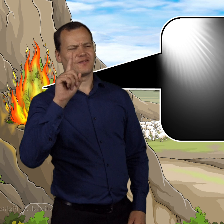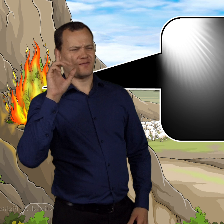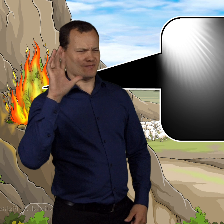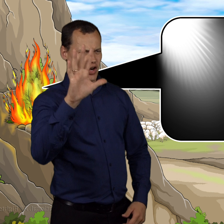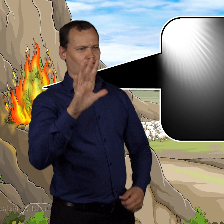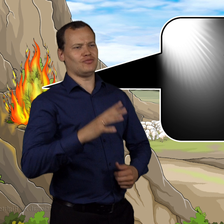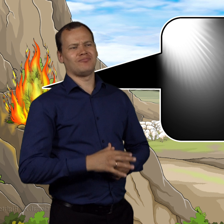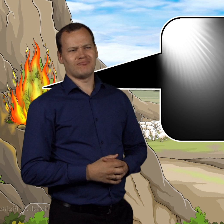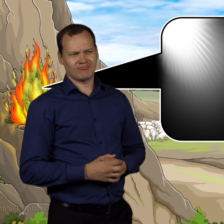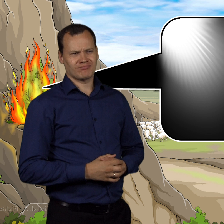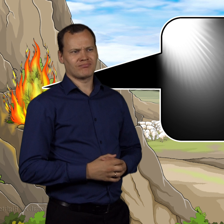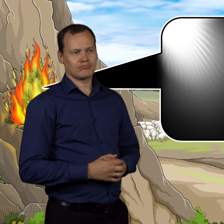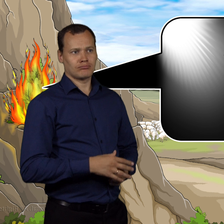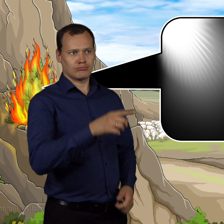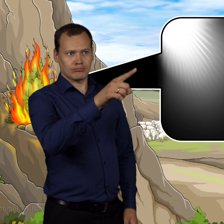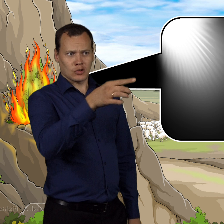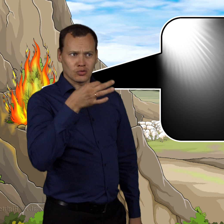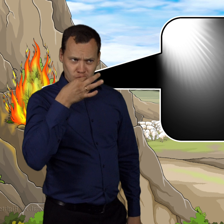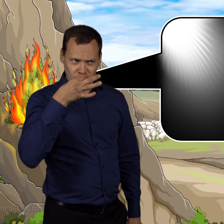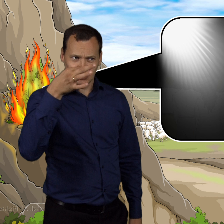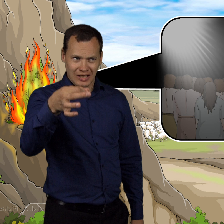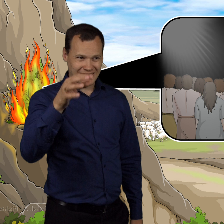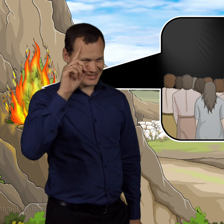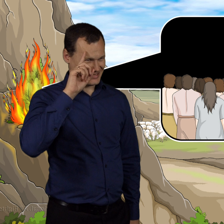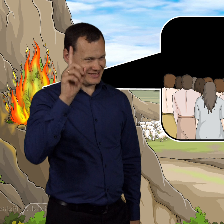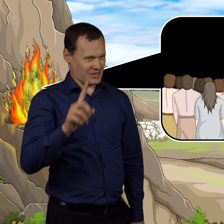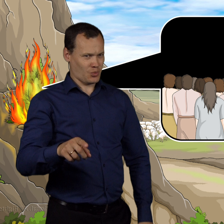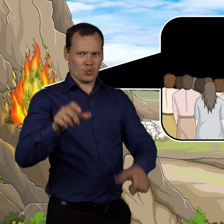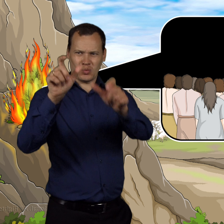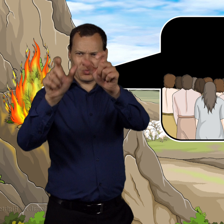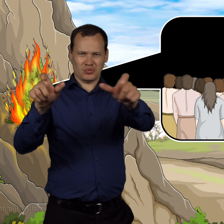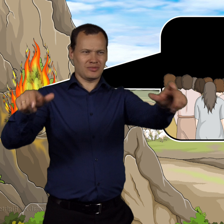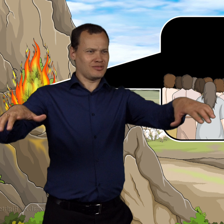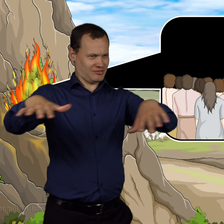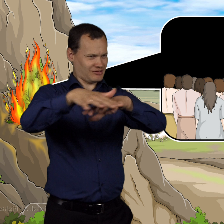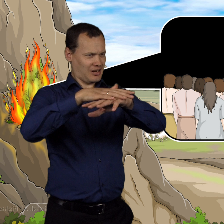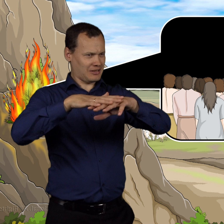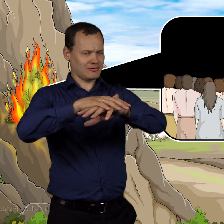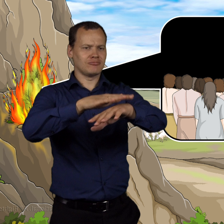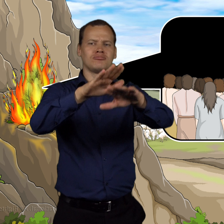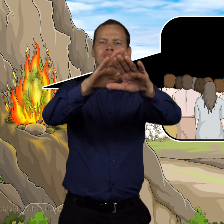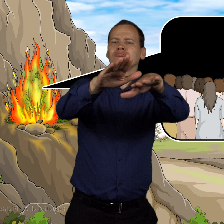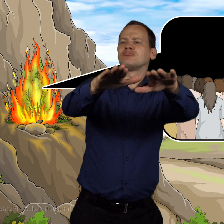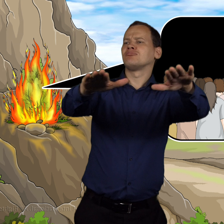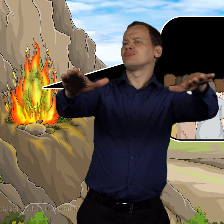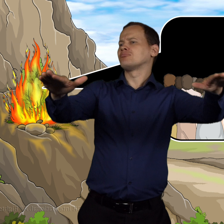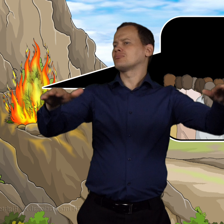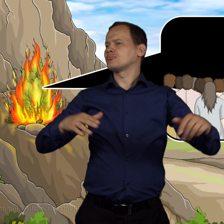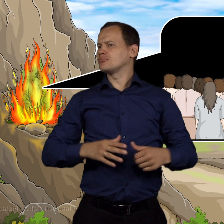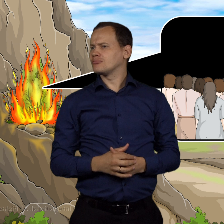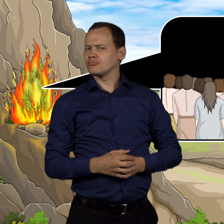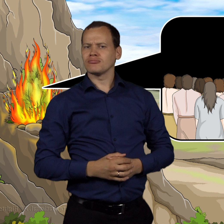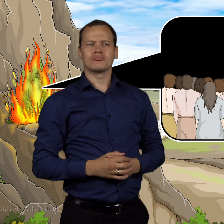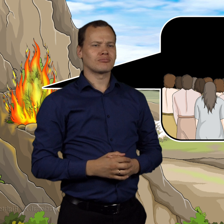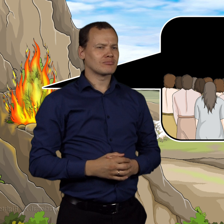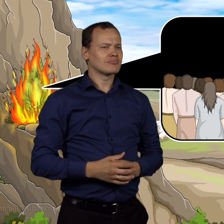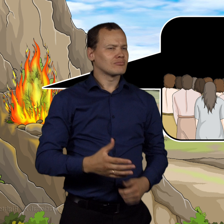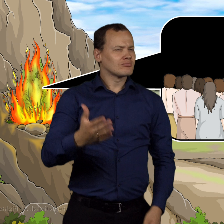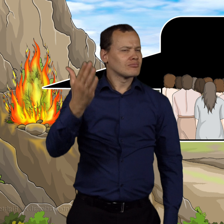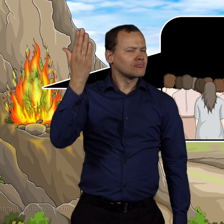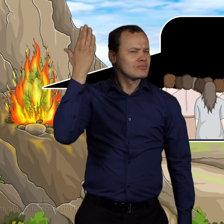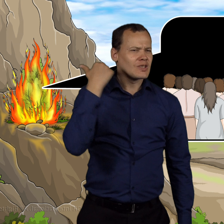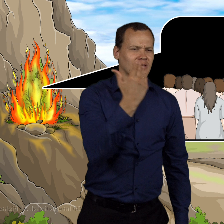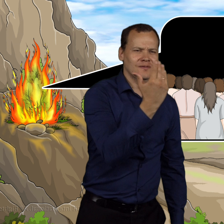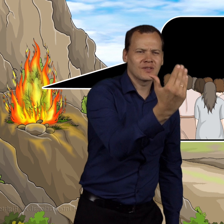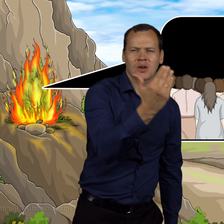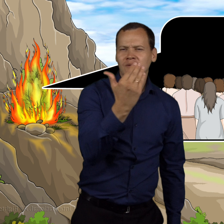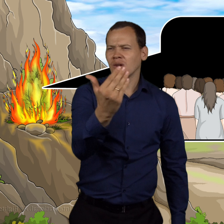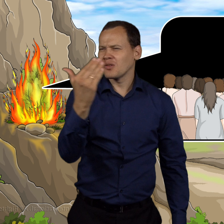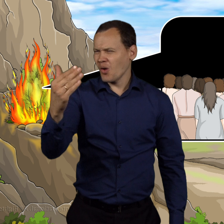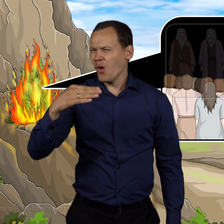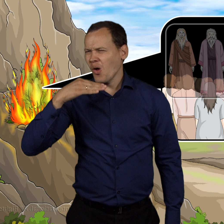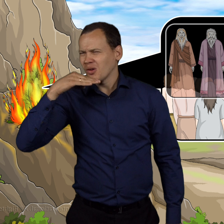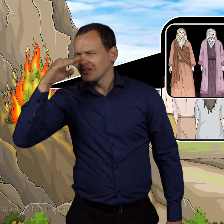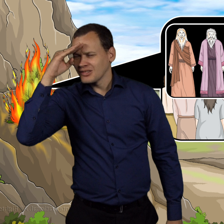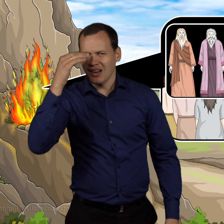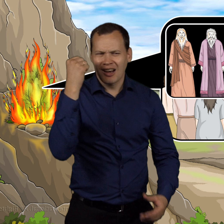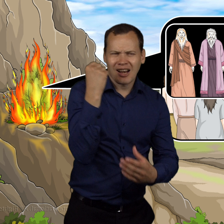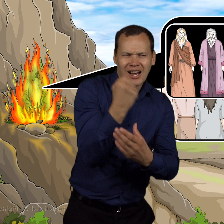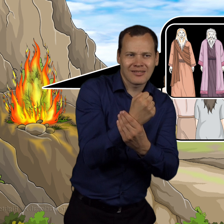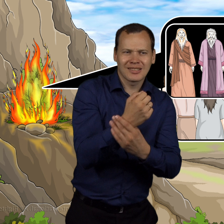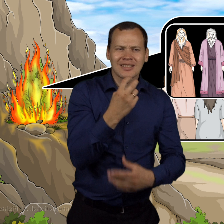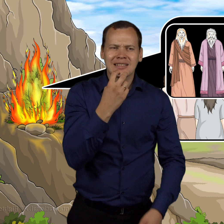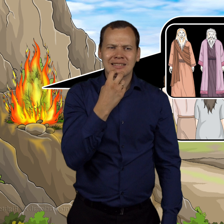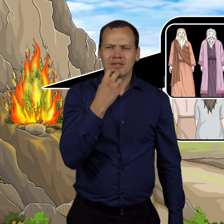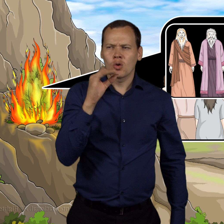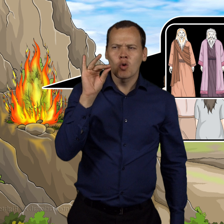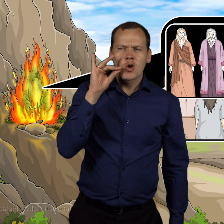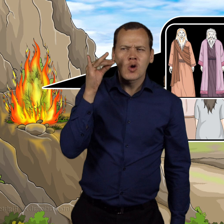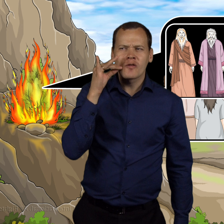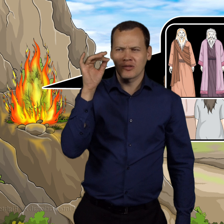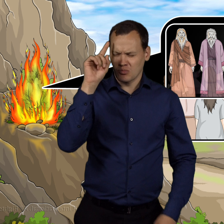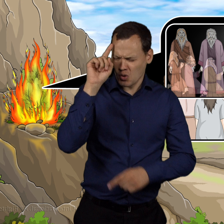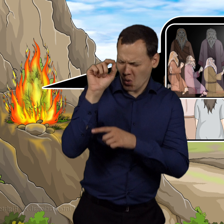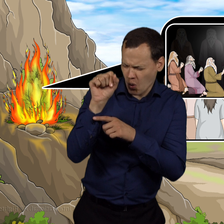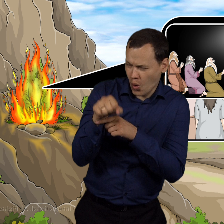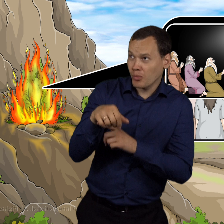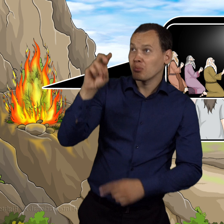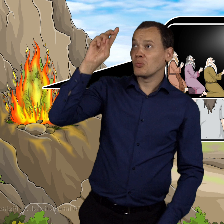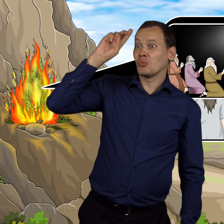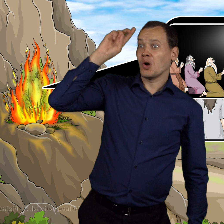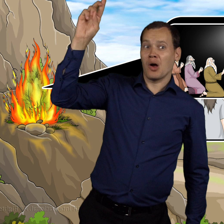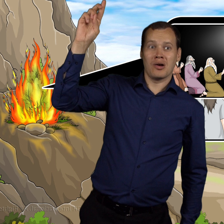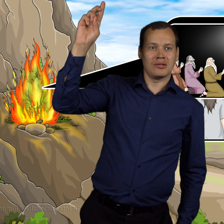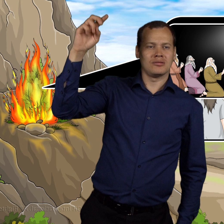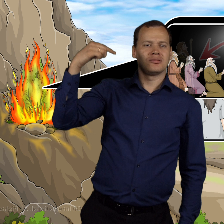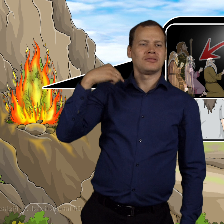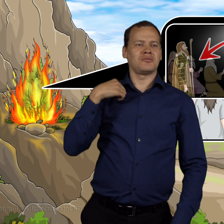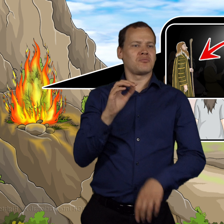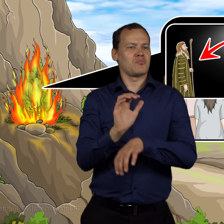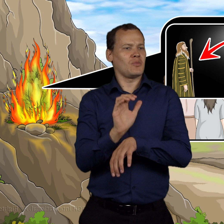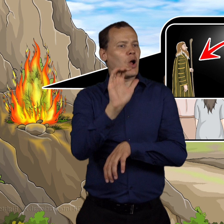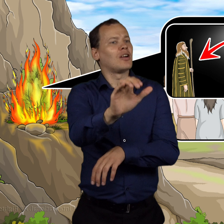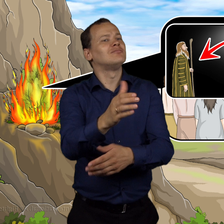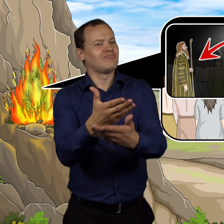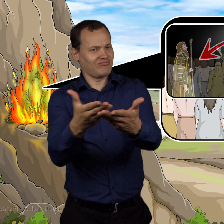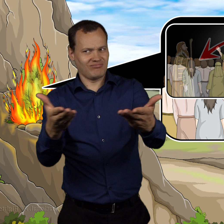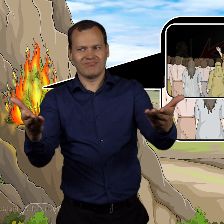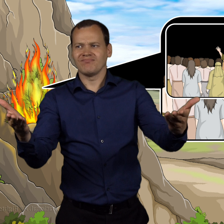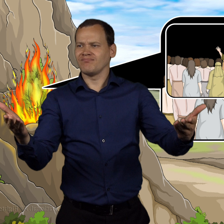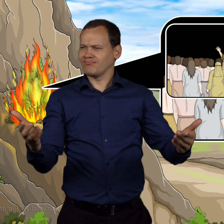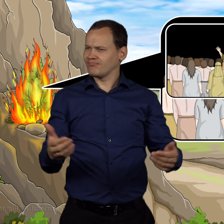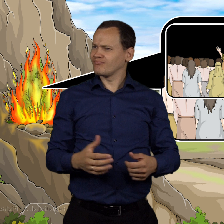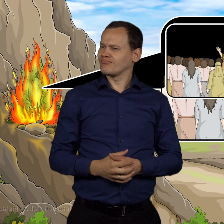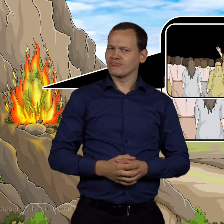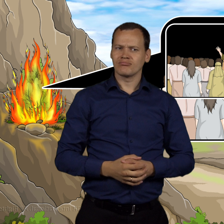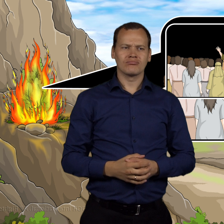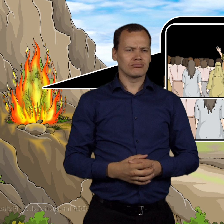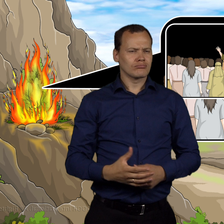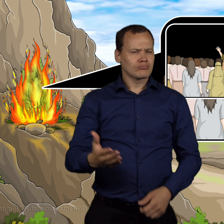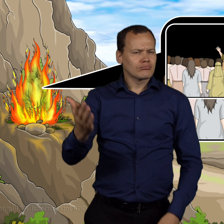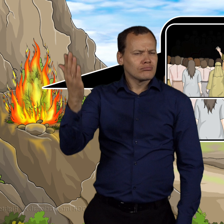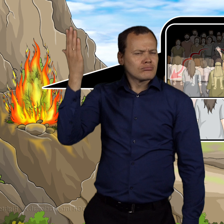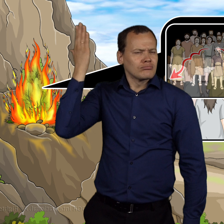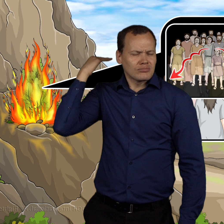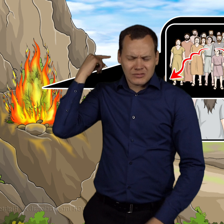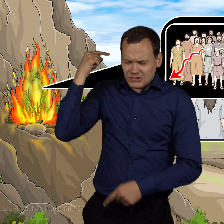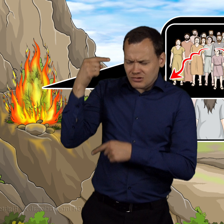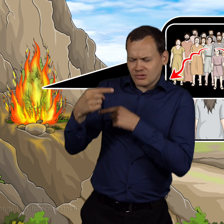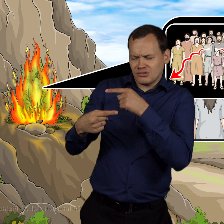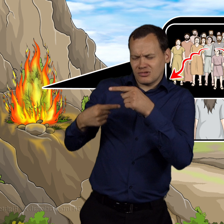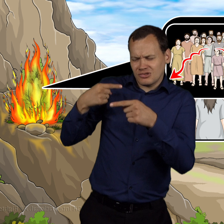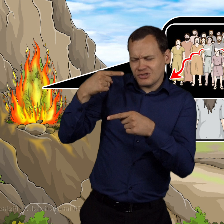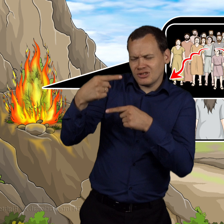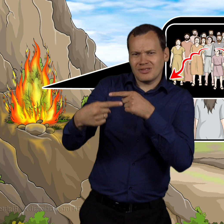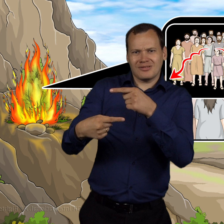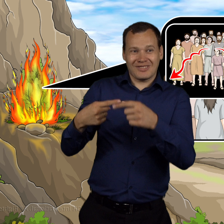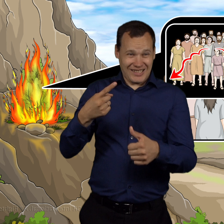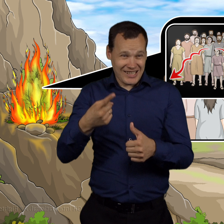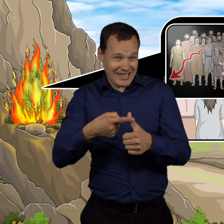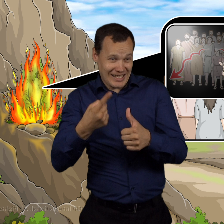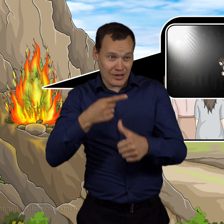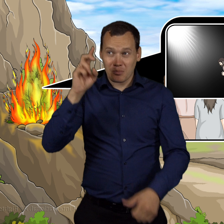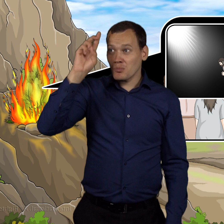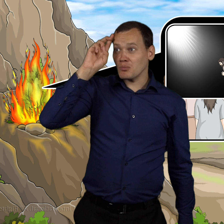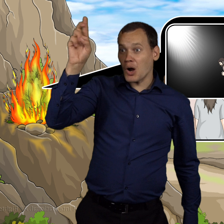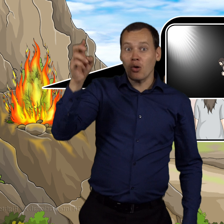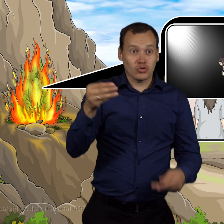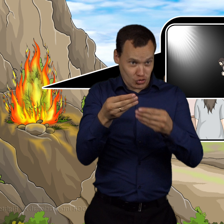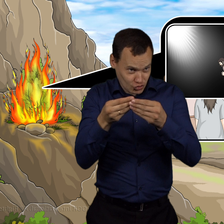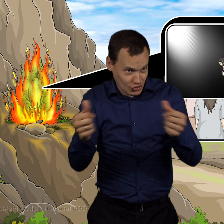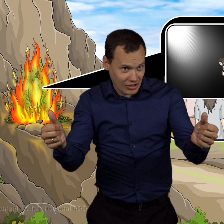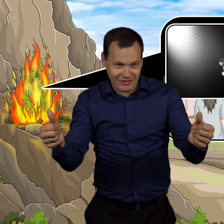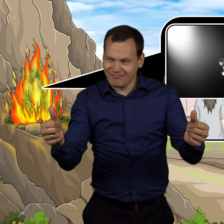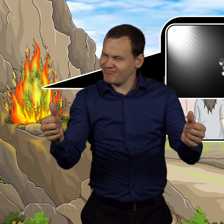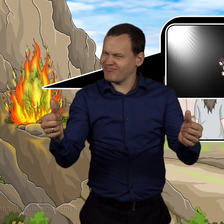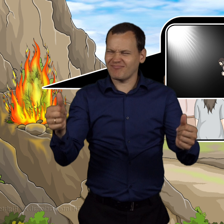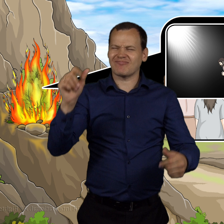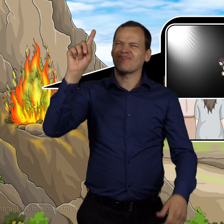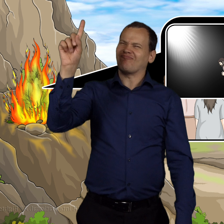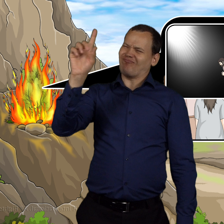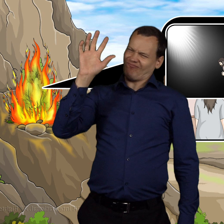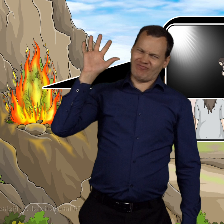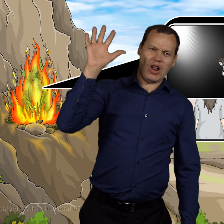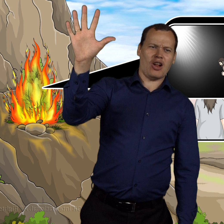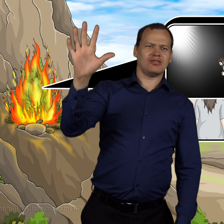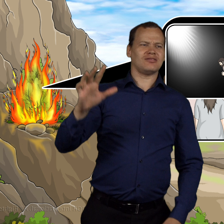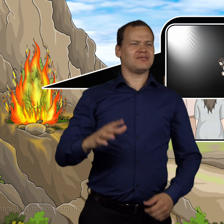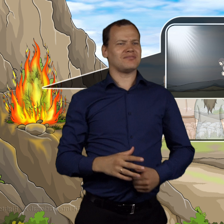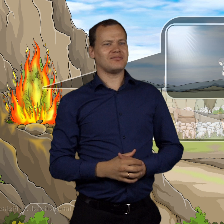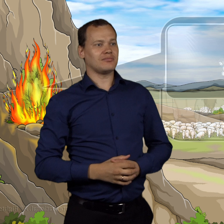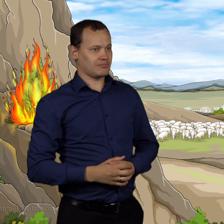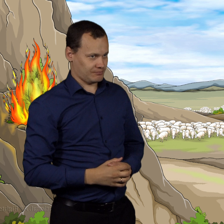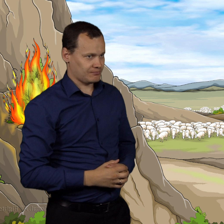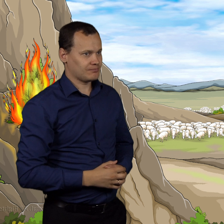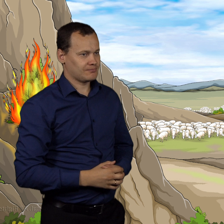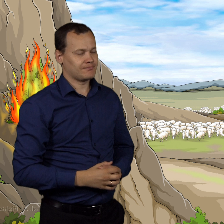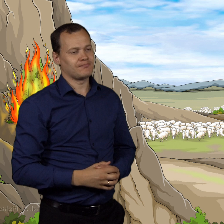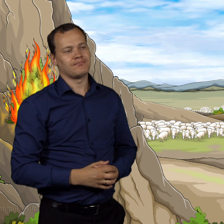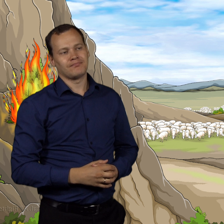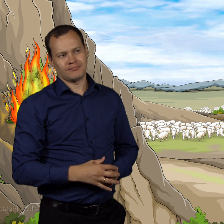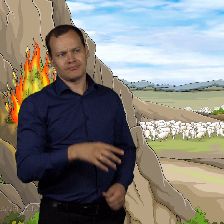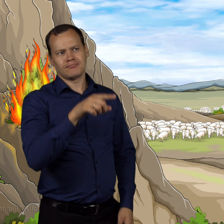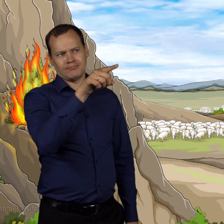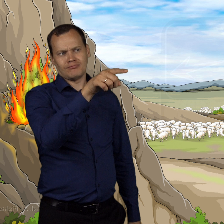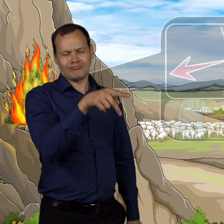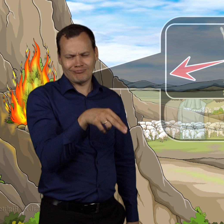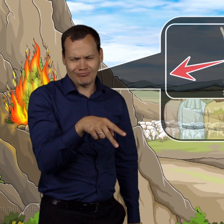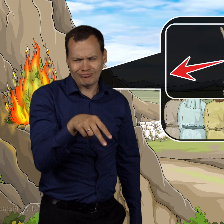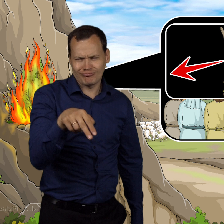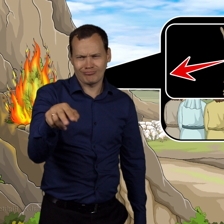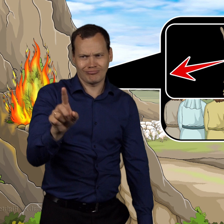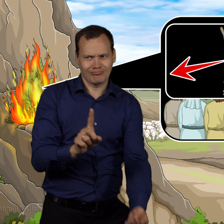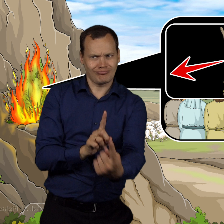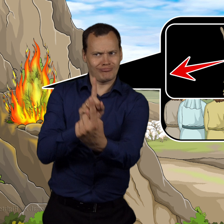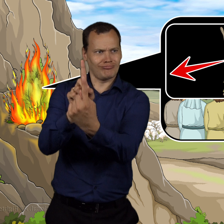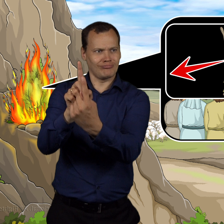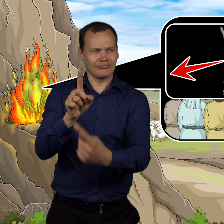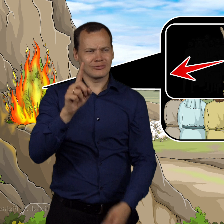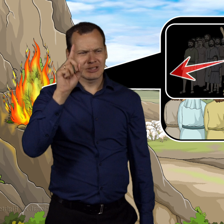This is what you are to say to the Israelites: ‘I AM has sent me to you.’” God also told Moses, “Say to the Israelites, ‘The LORD, the God of your fathers—the God of Abraham, the God of Isaac, and the God of Jacob—has sent me to you.’ This is My name forever, and this is how I am to be remembered in every generation.